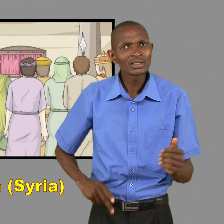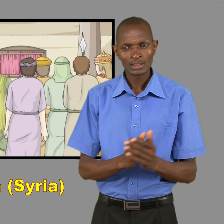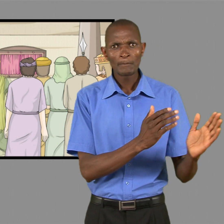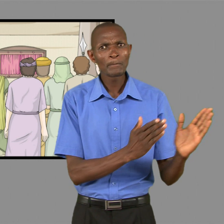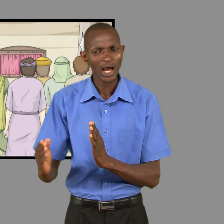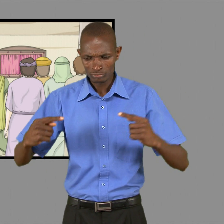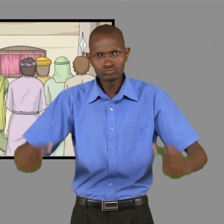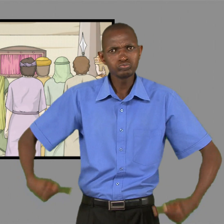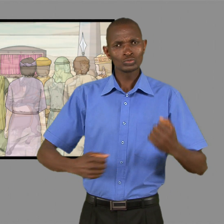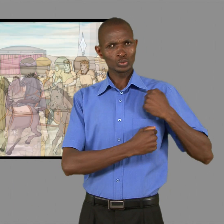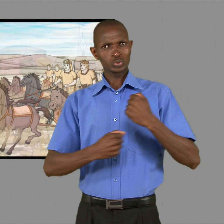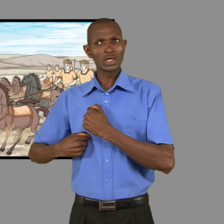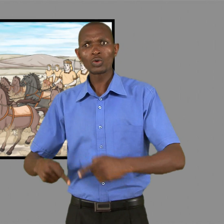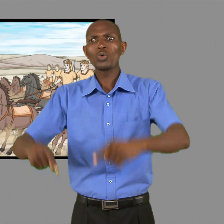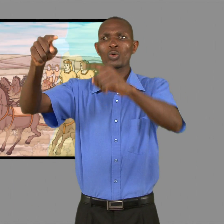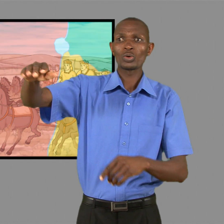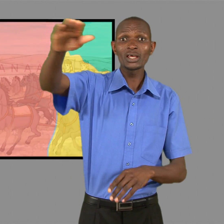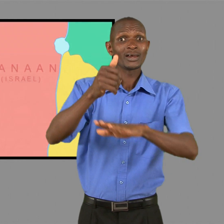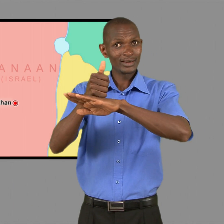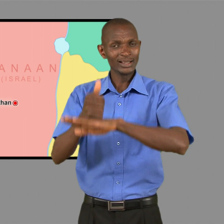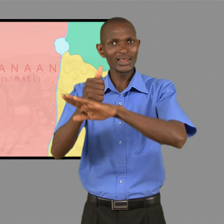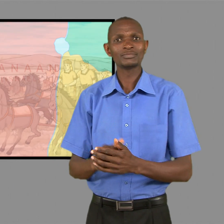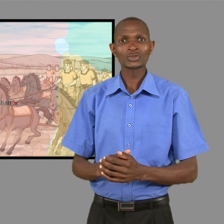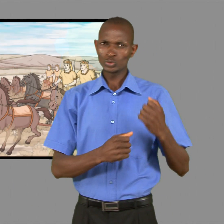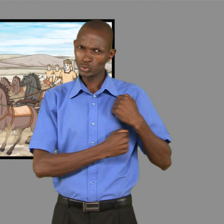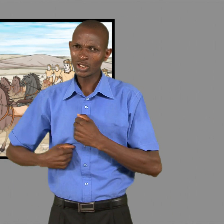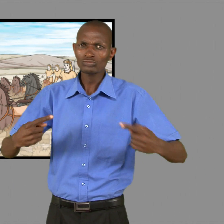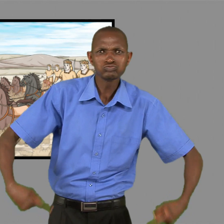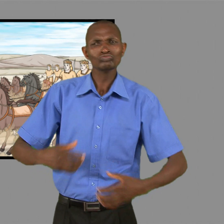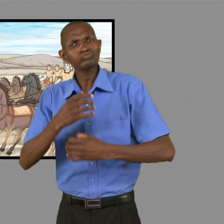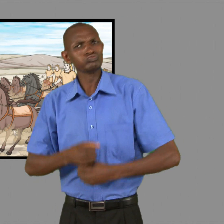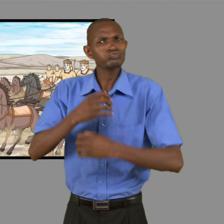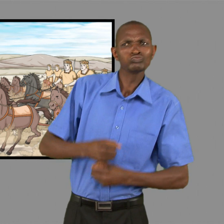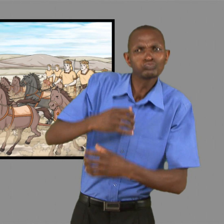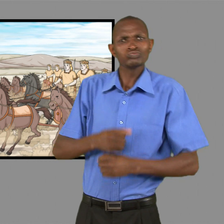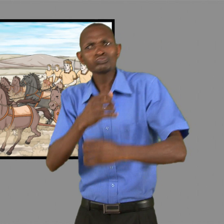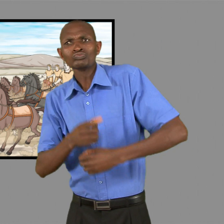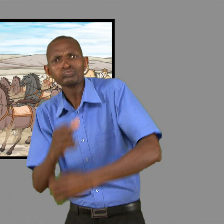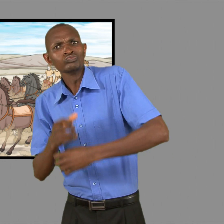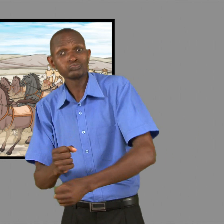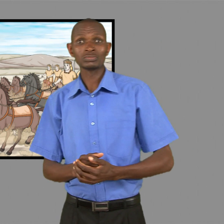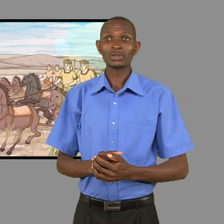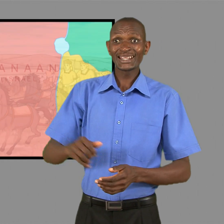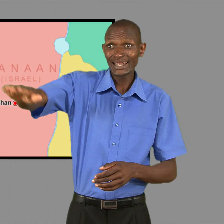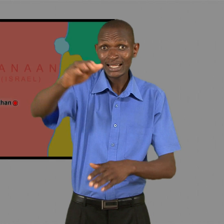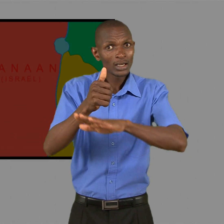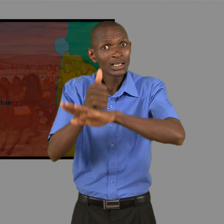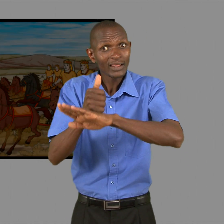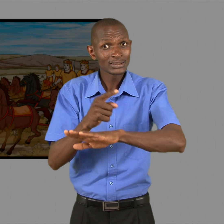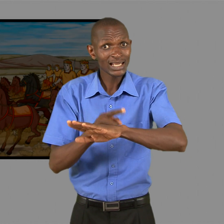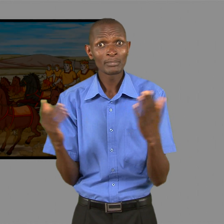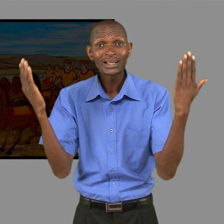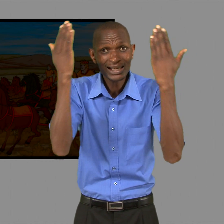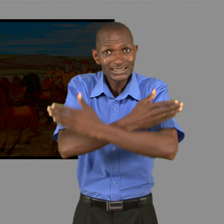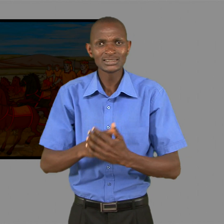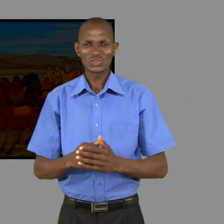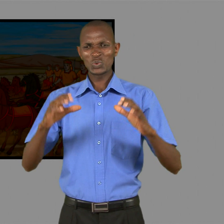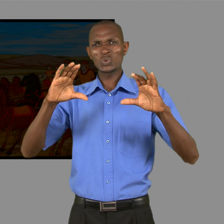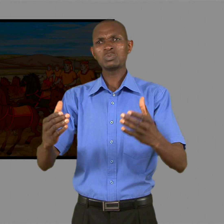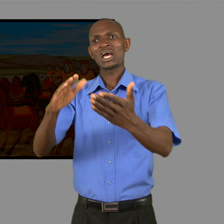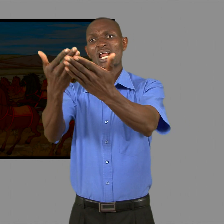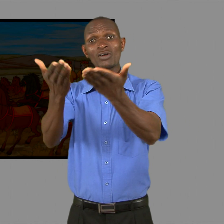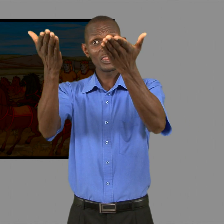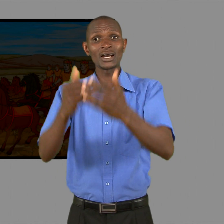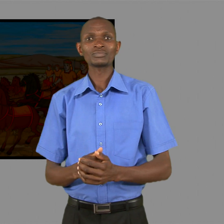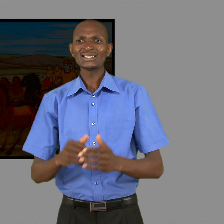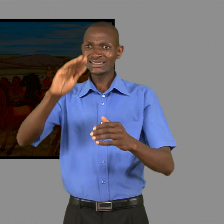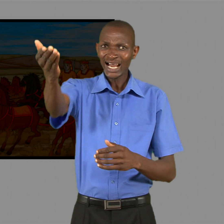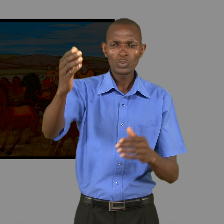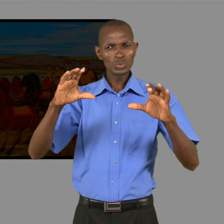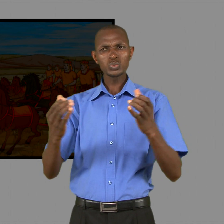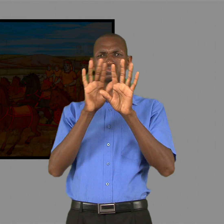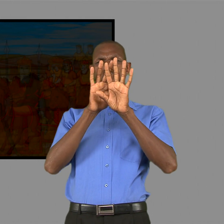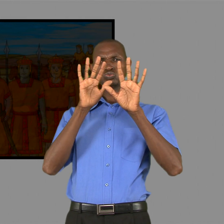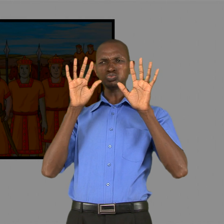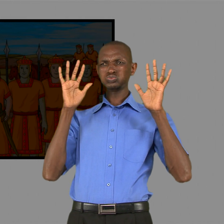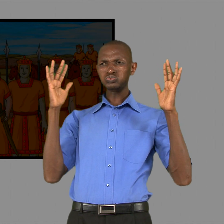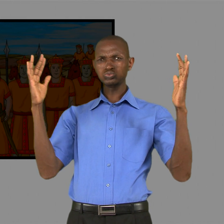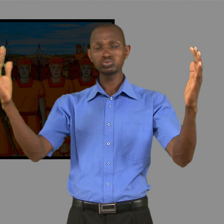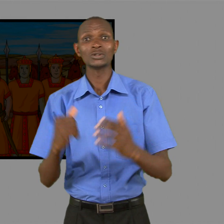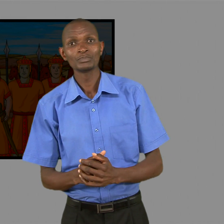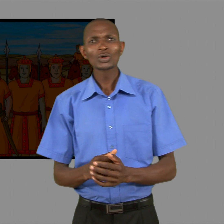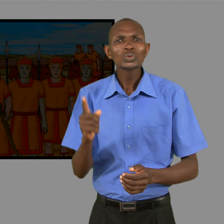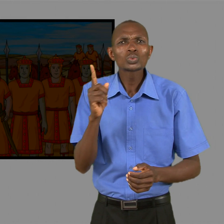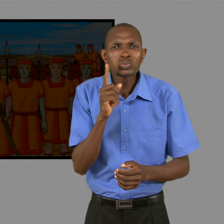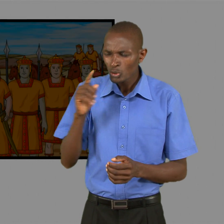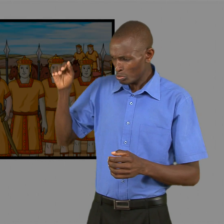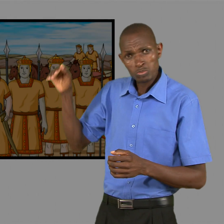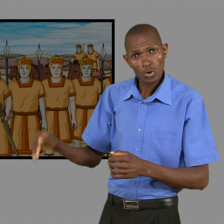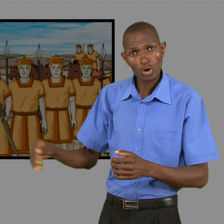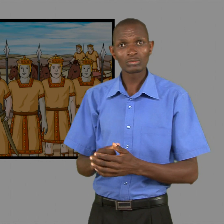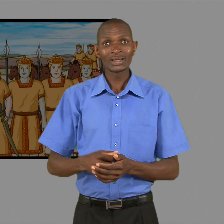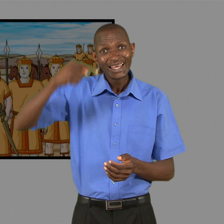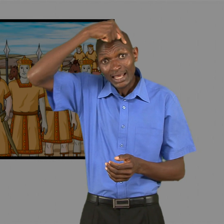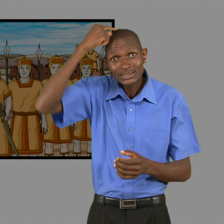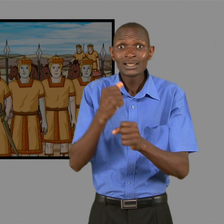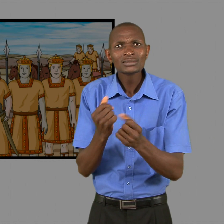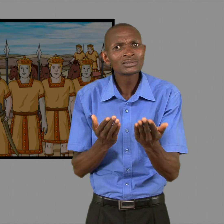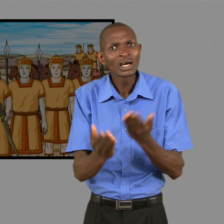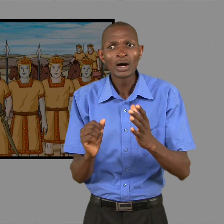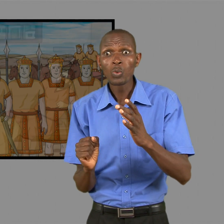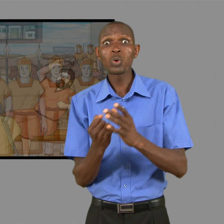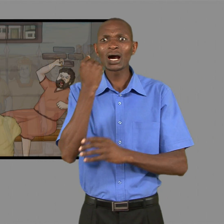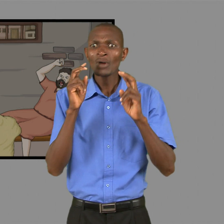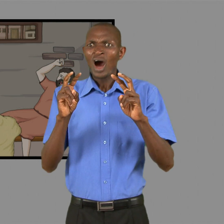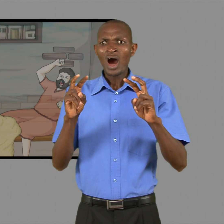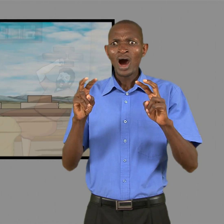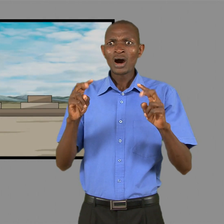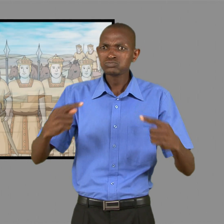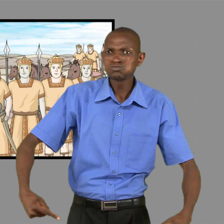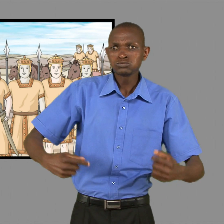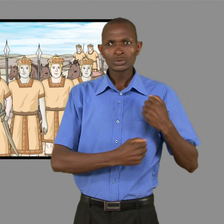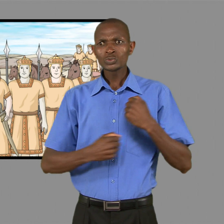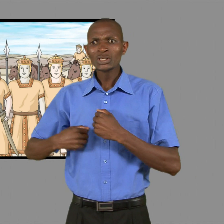When the servant of the man of God got up and went out early in the morning, an army with horses and chariots had surrounded the city.